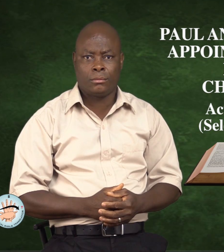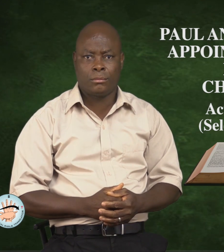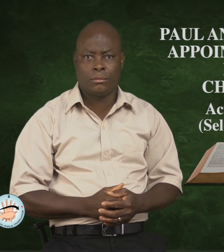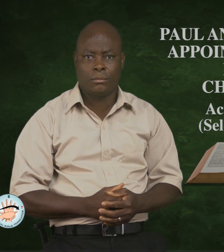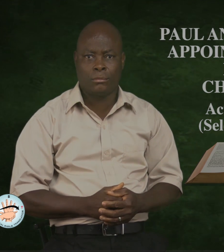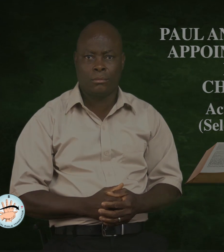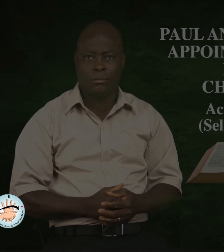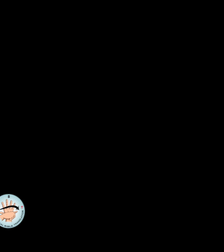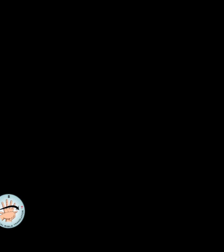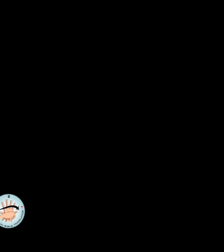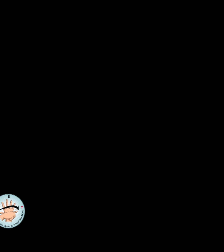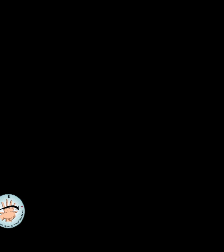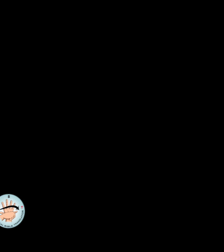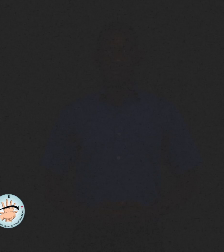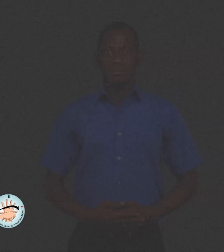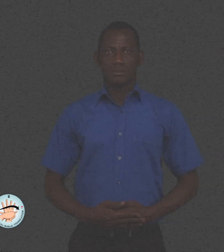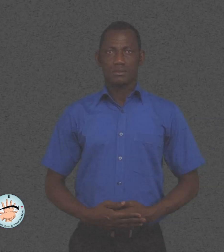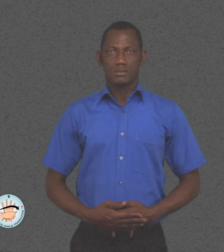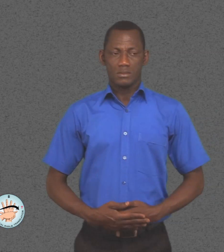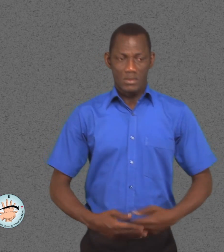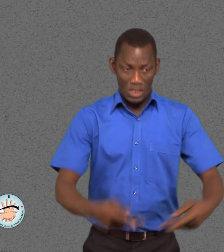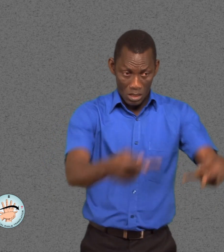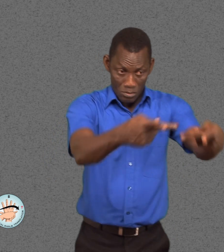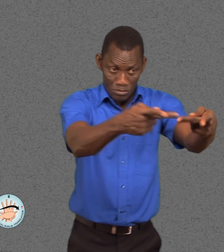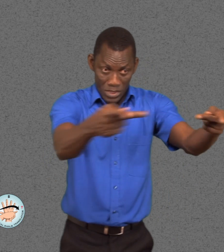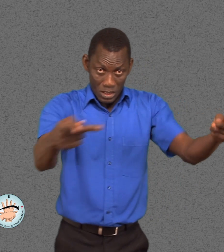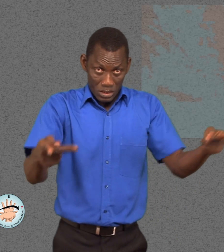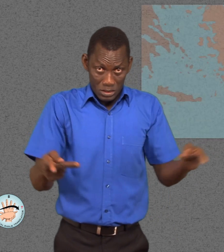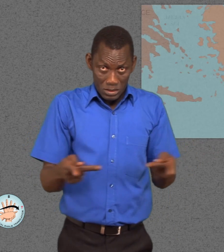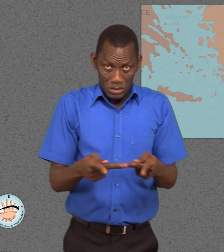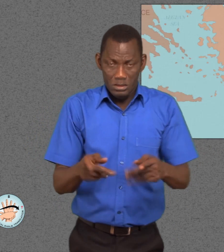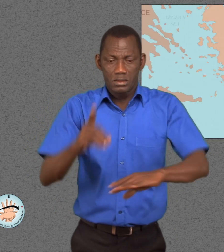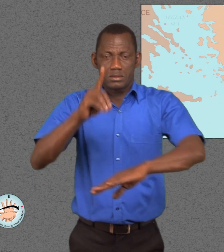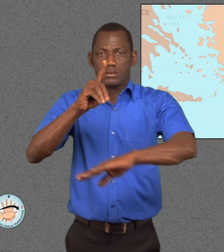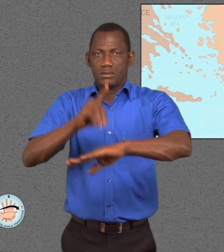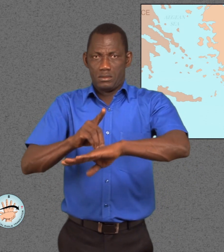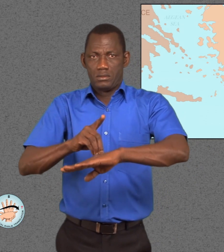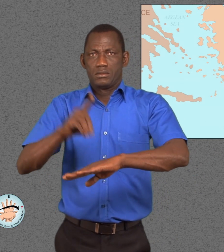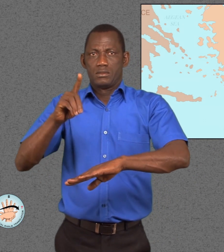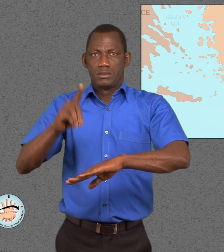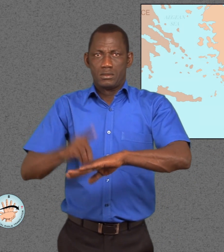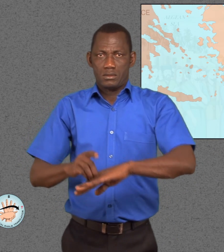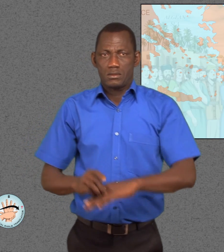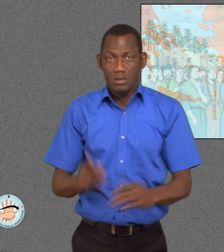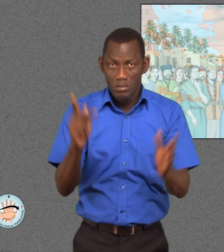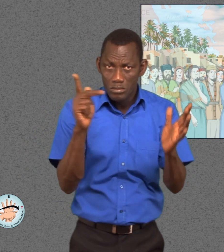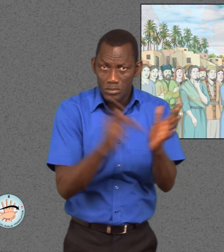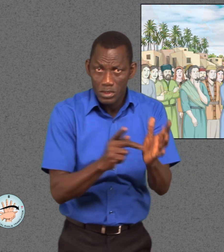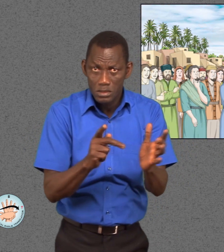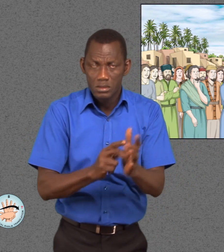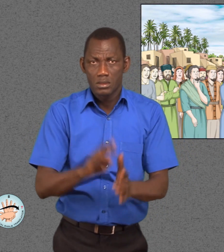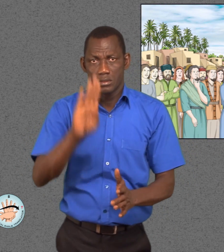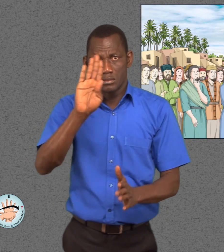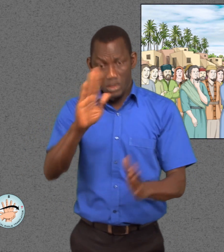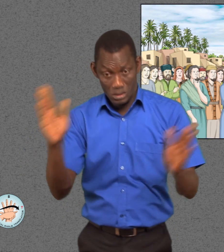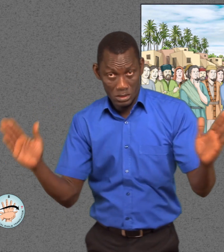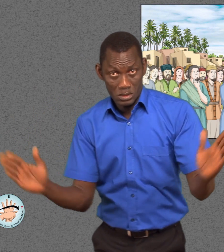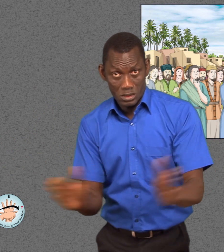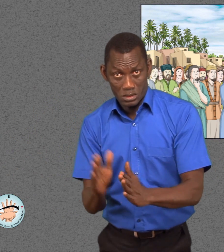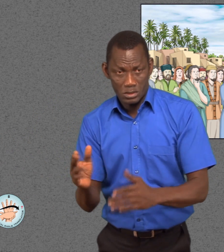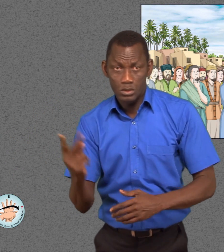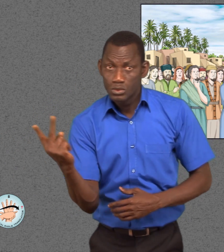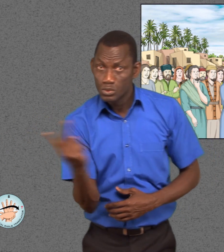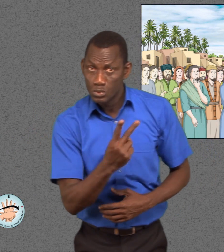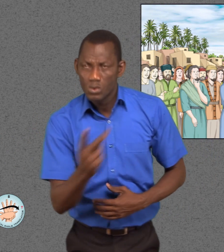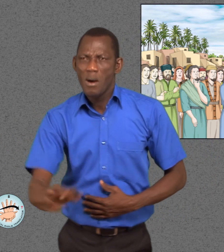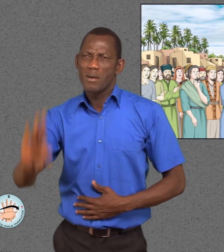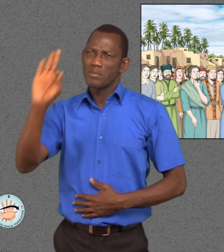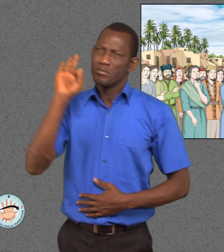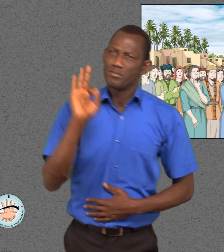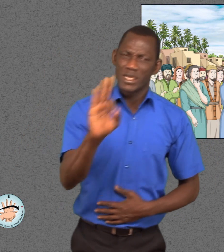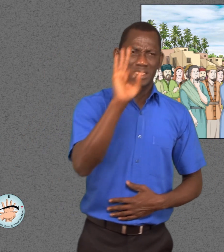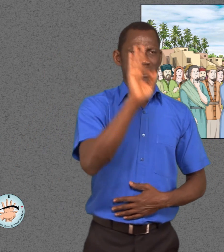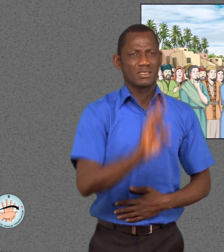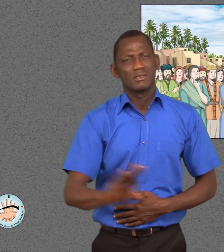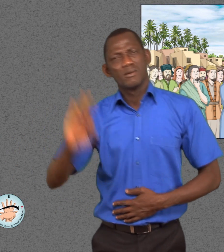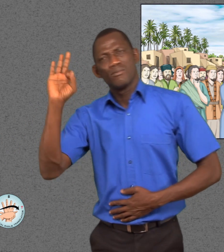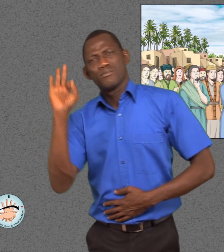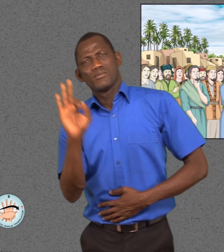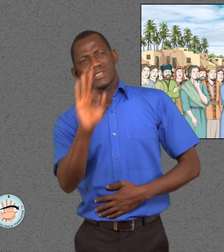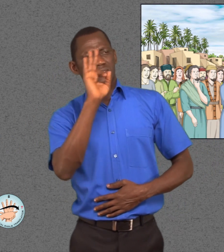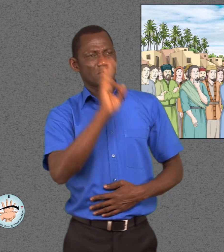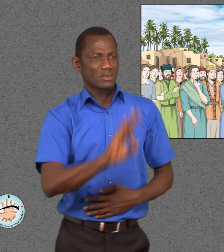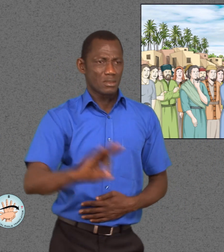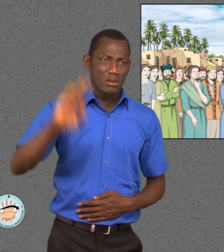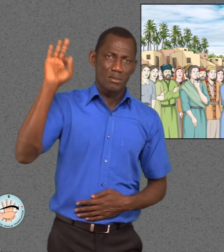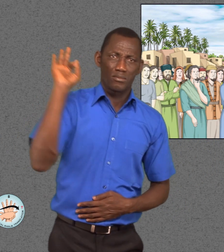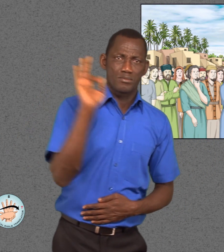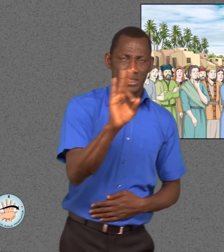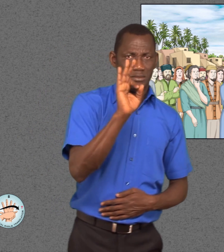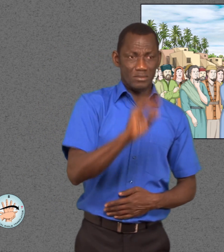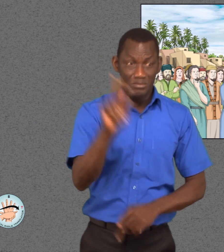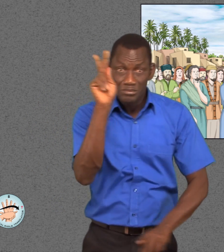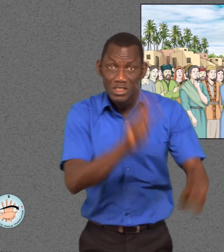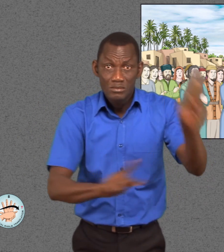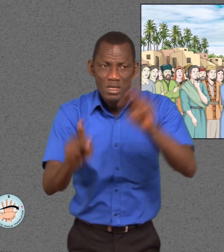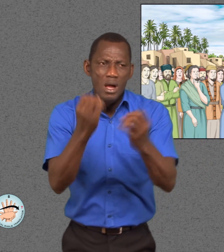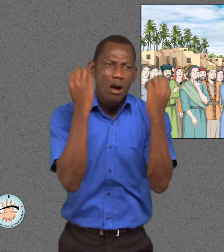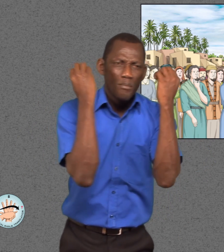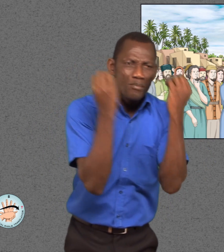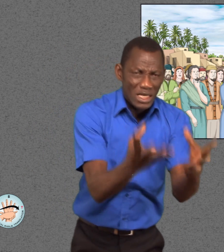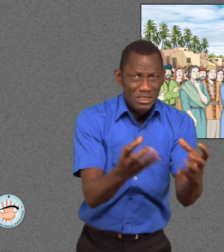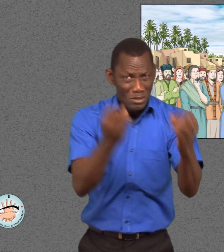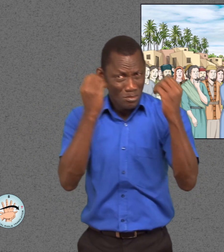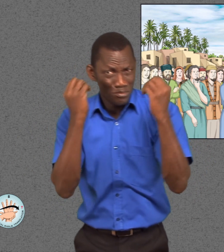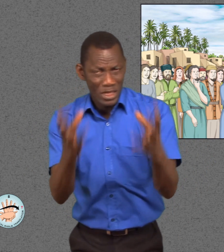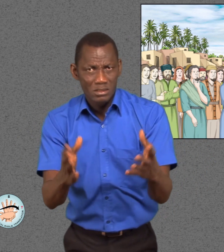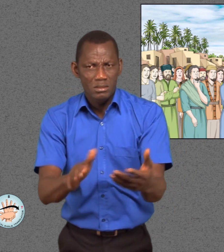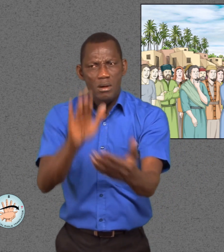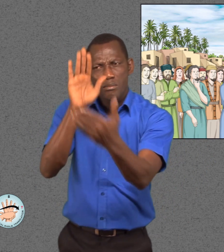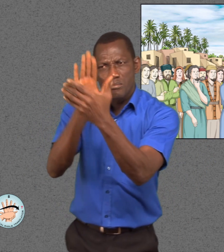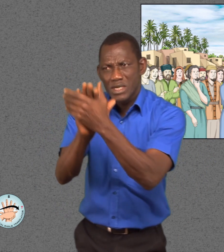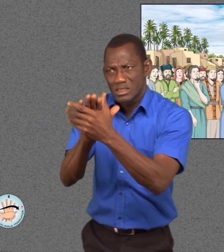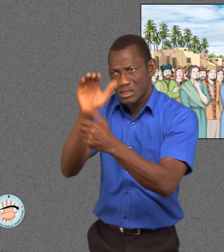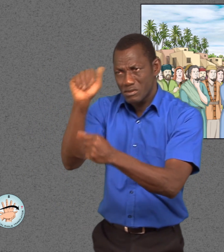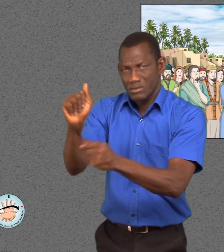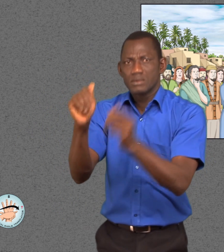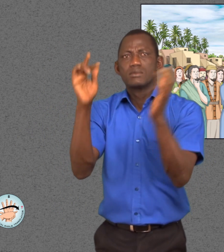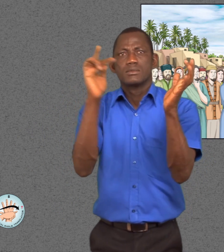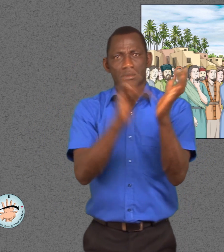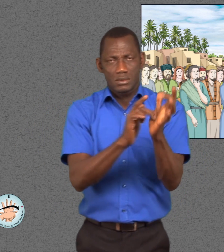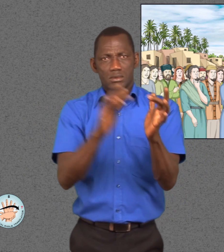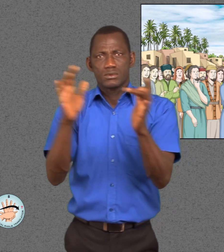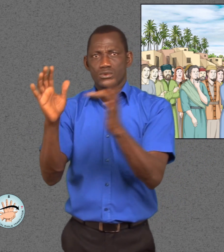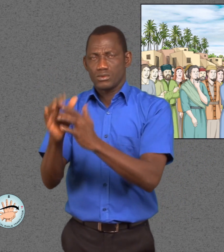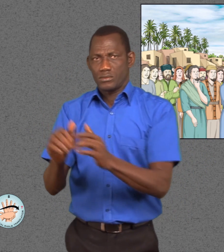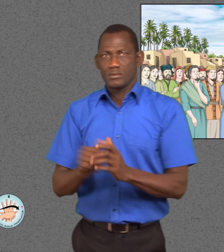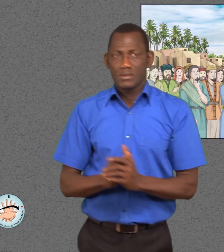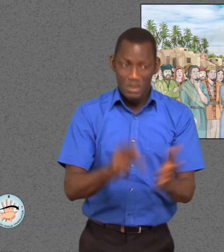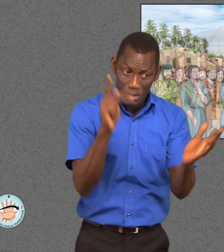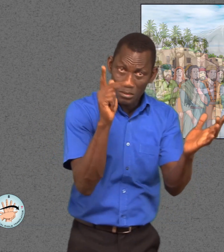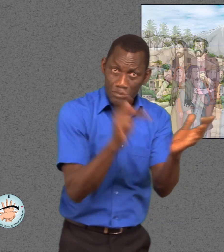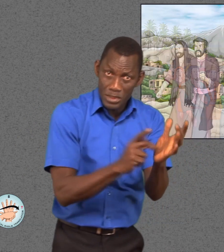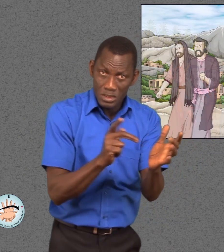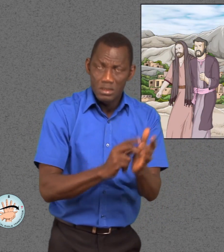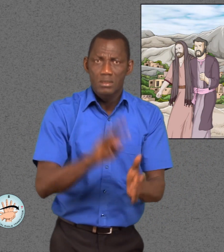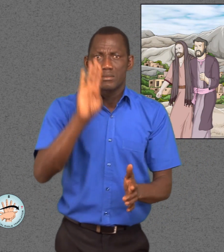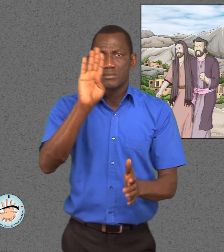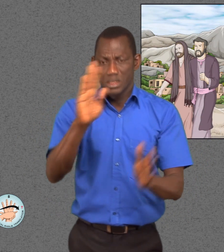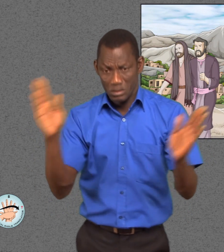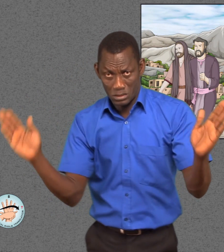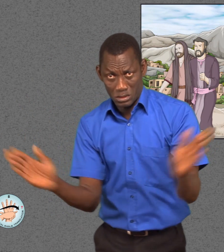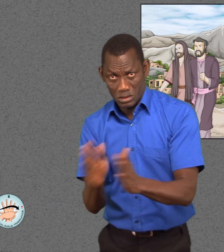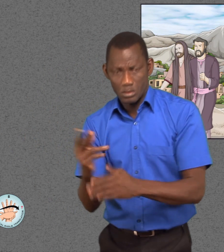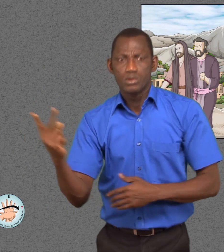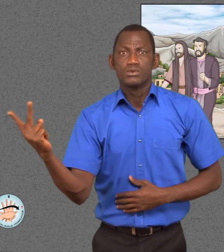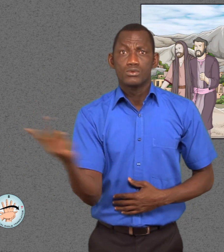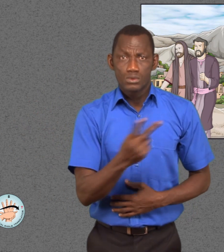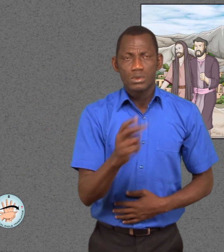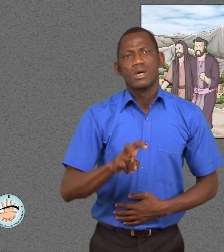They preached the gospel to that city and made many disciples.